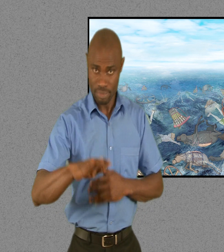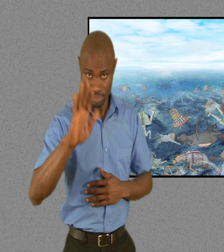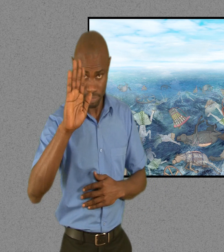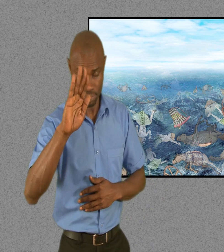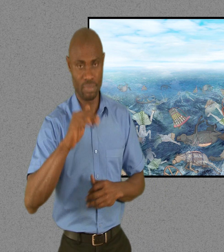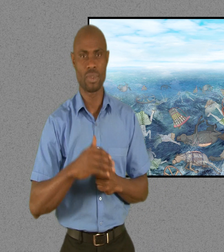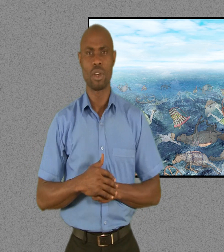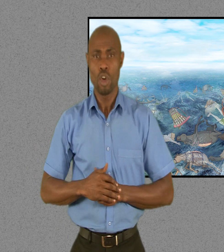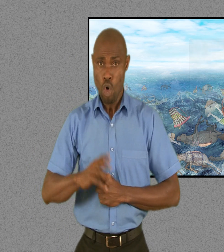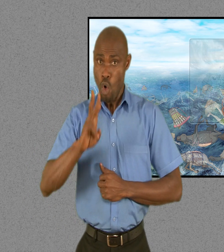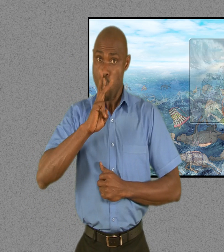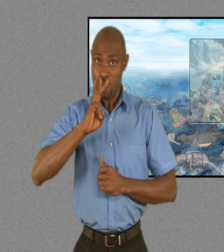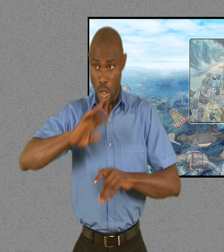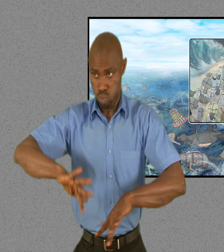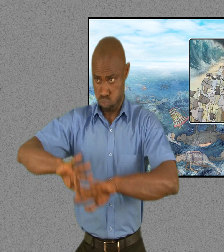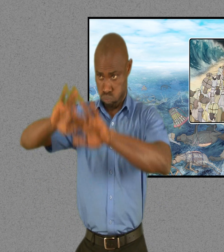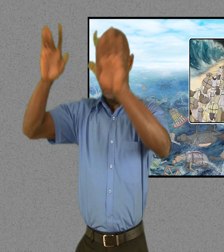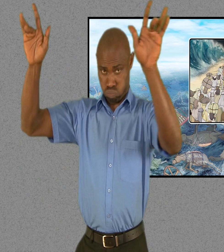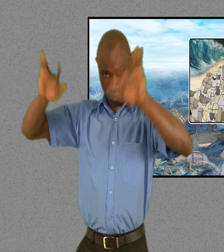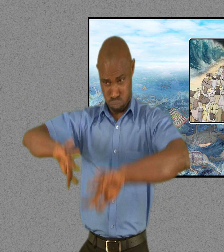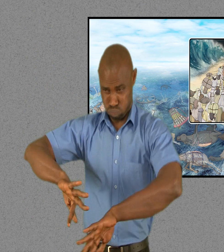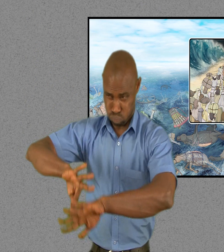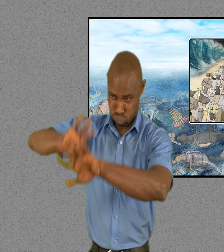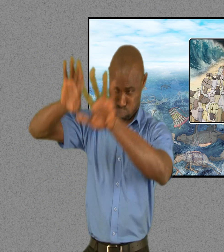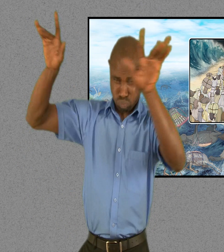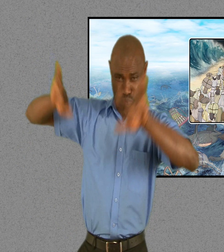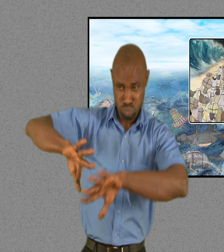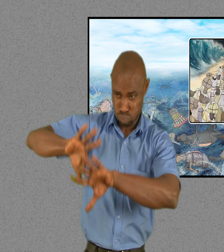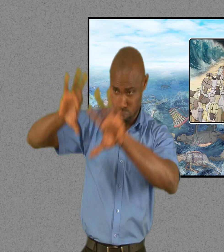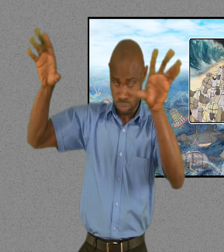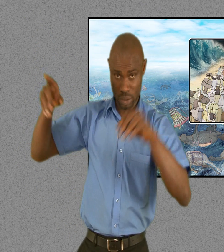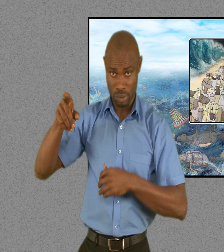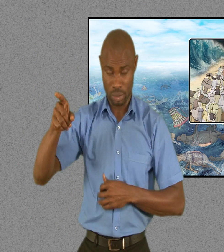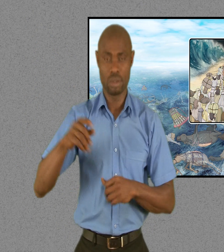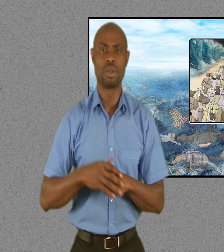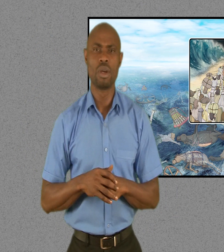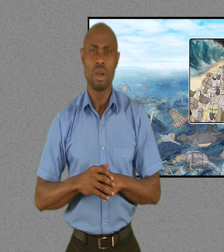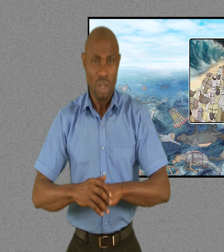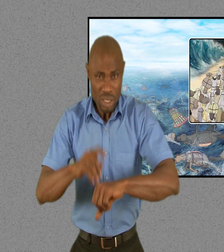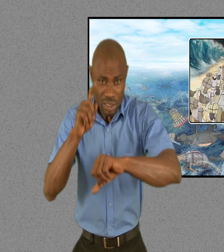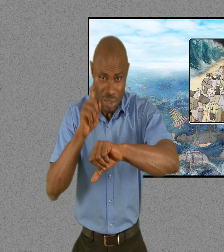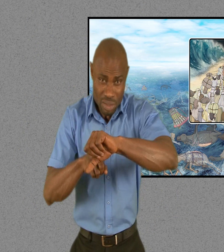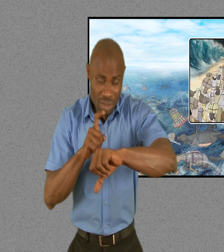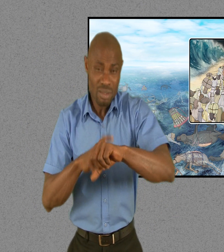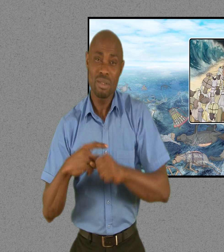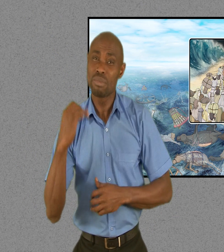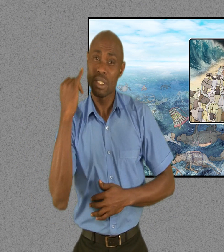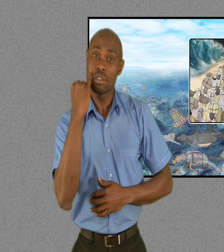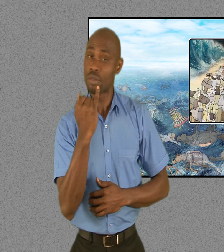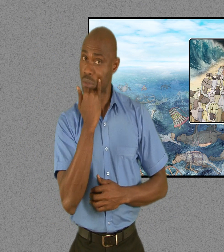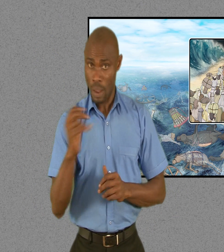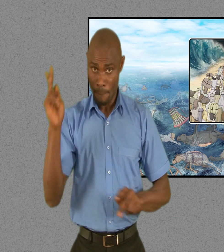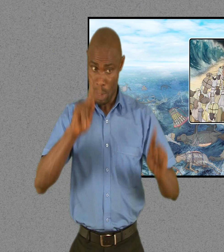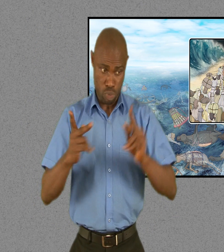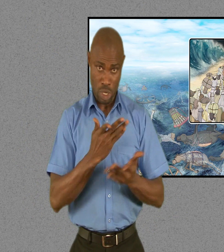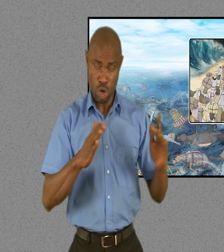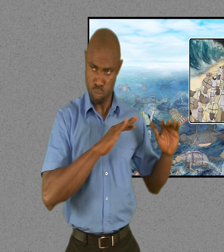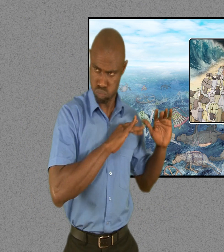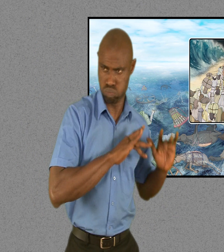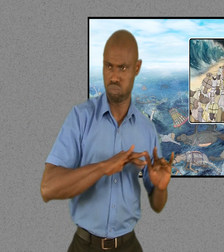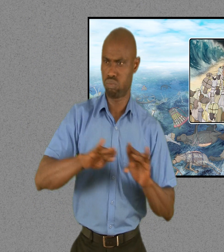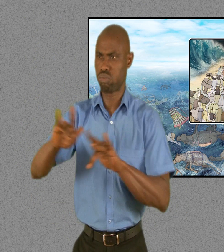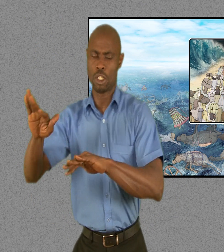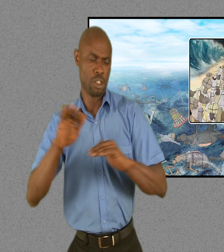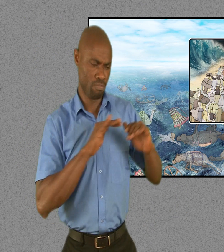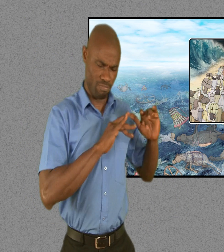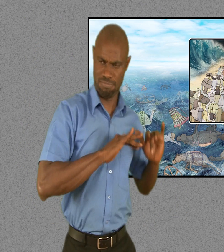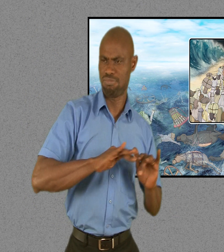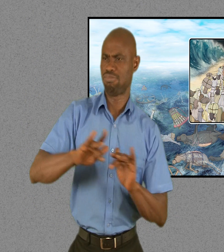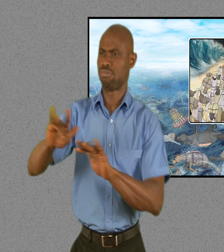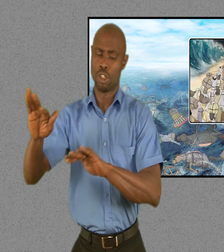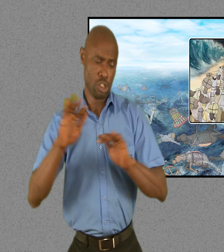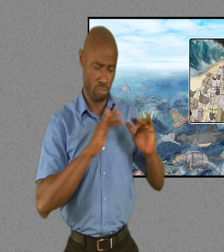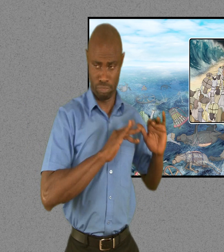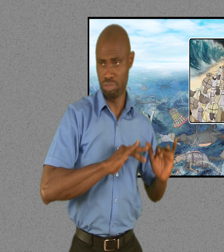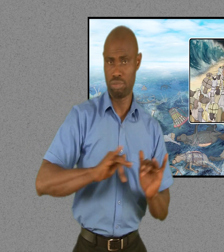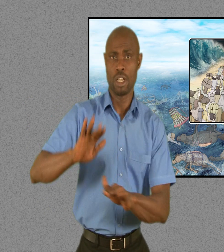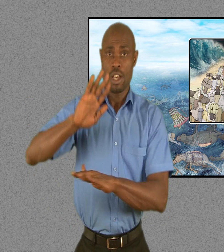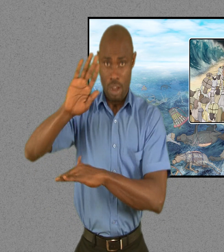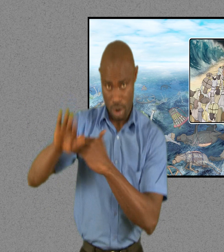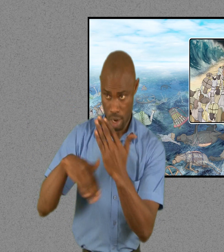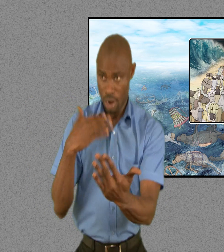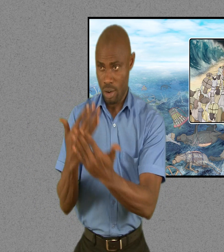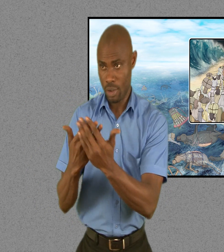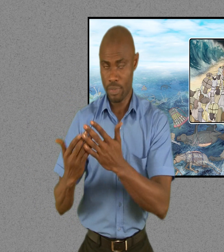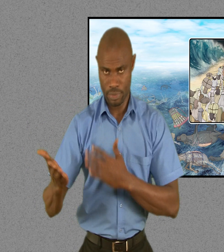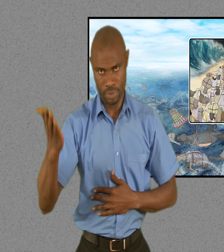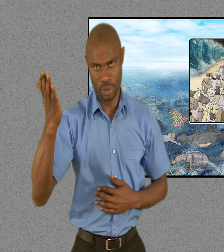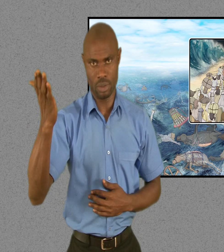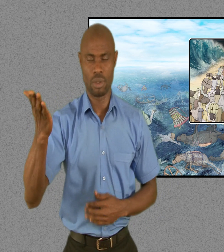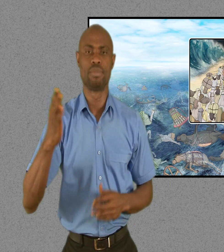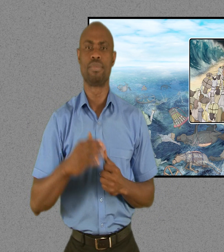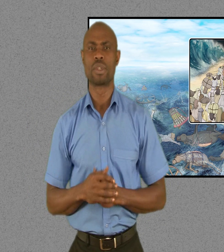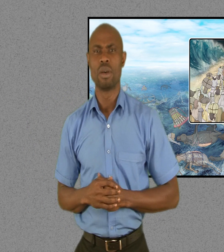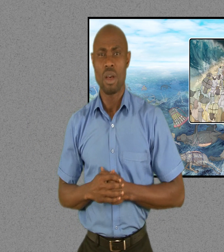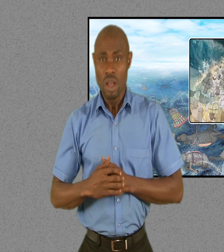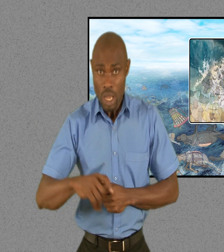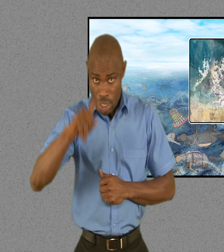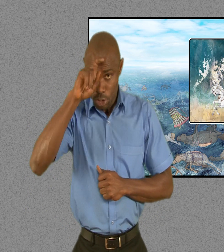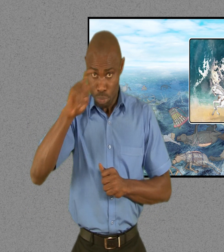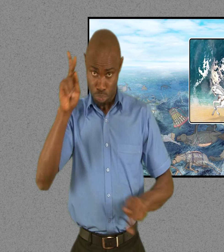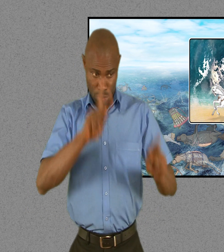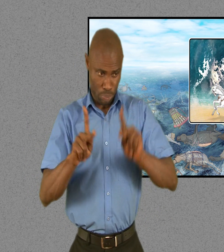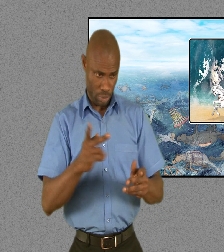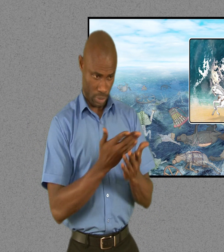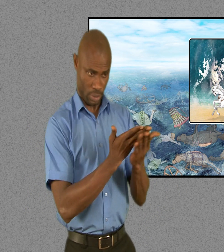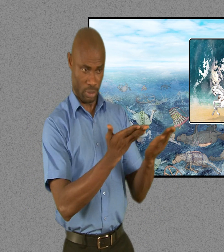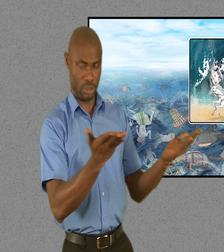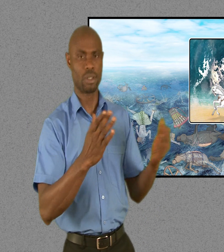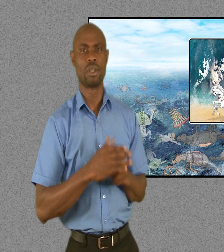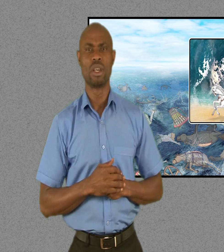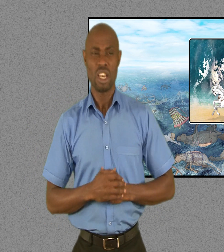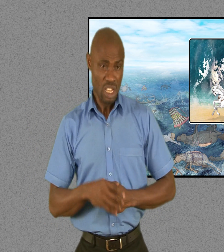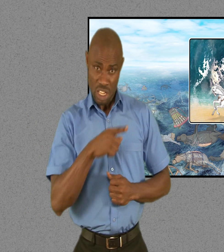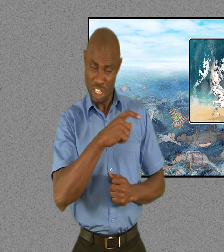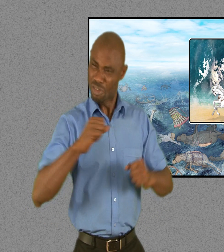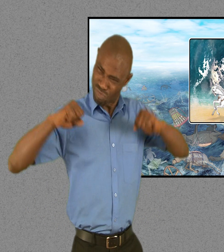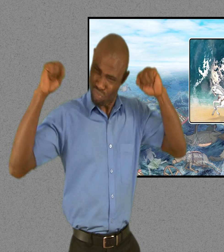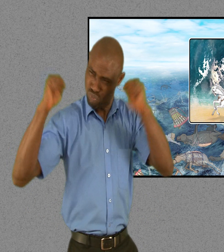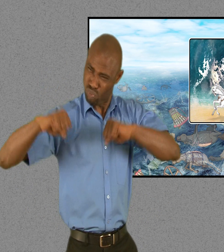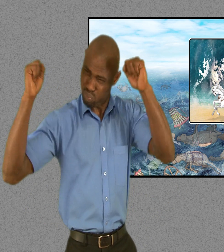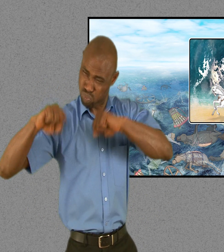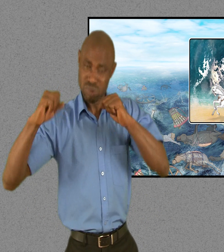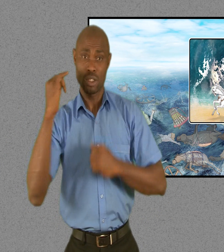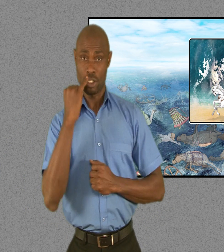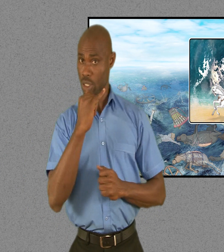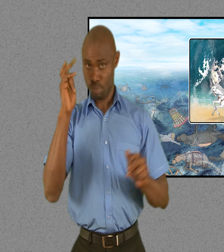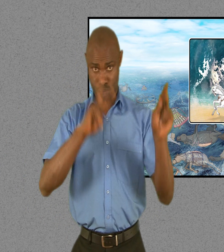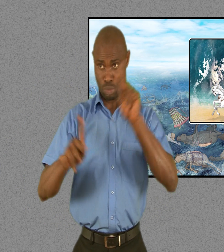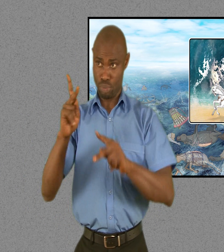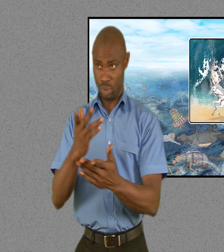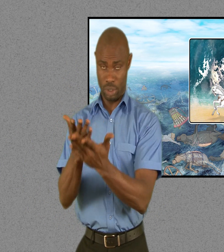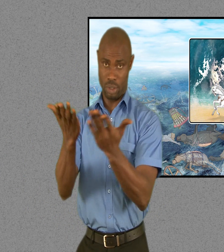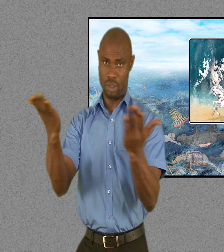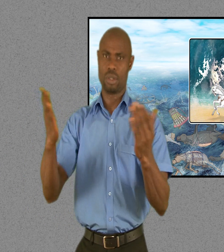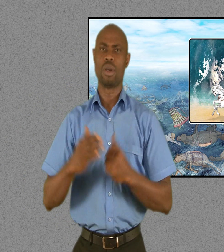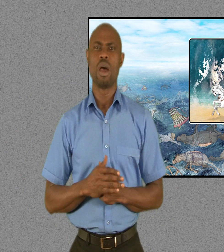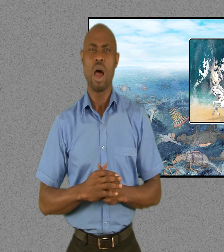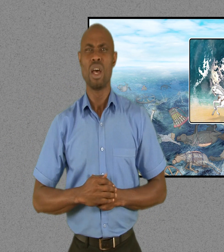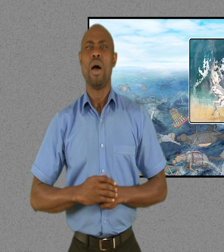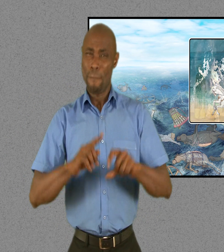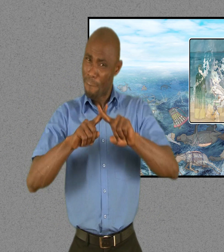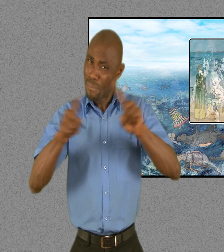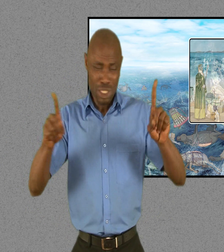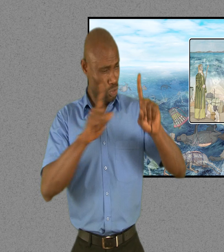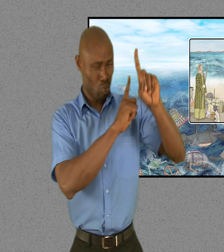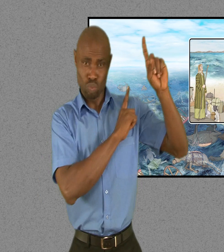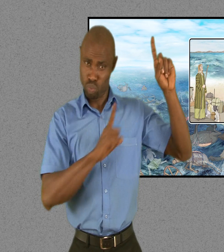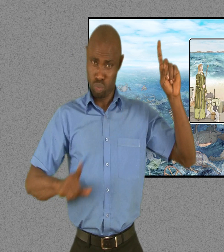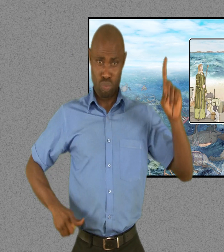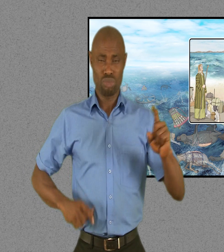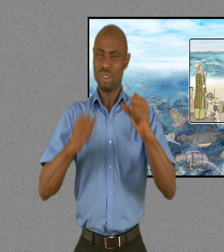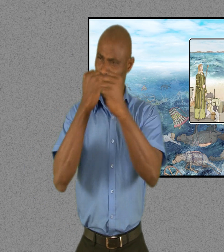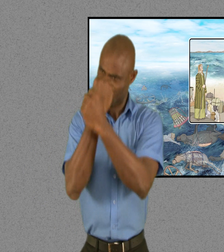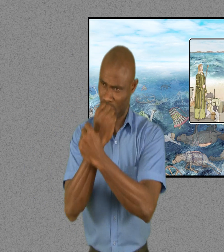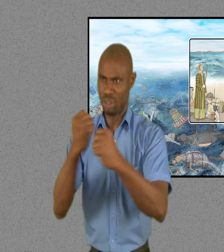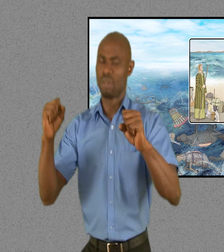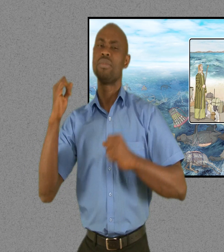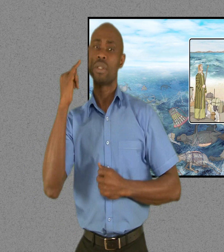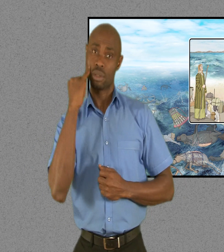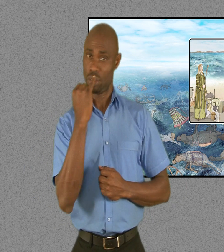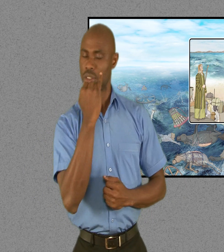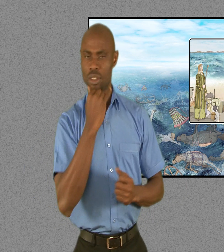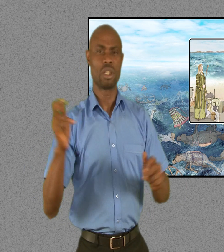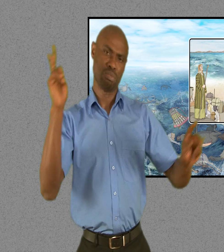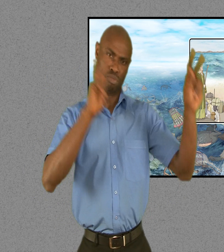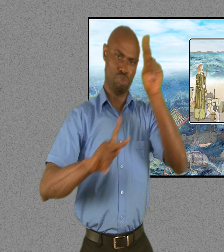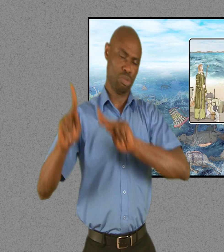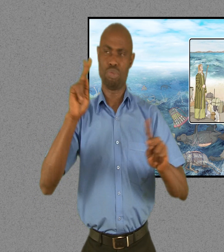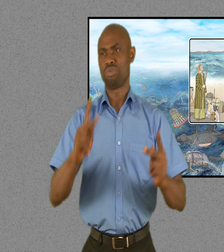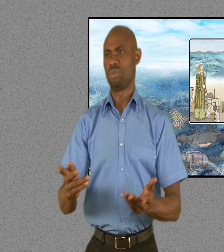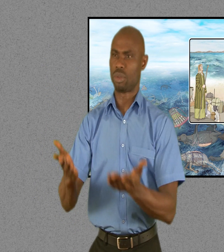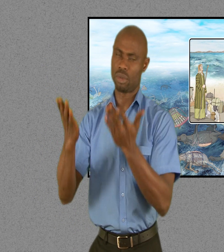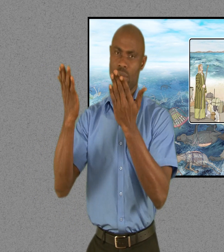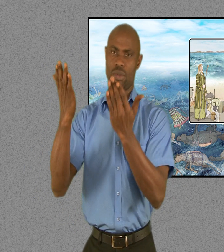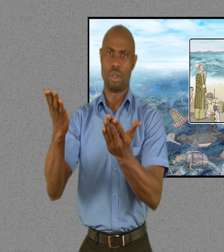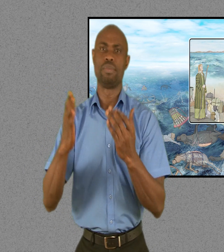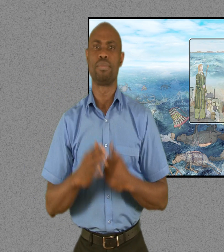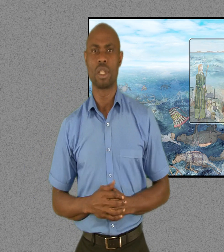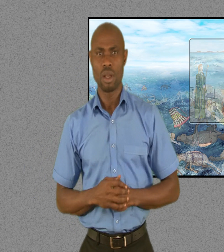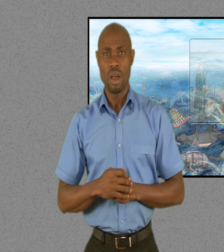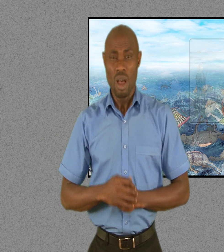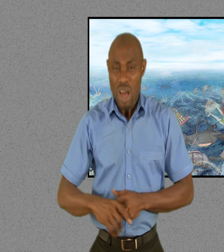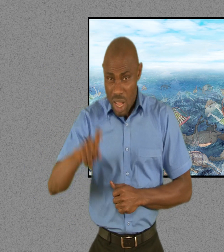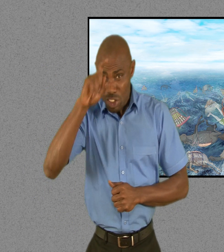But the Israelites had walked through the sea on dry ground, with walls of water on their right and on their left.